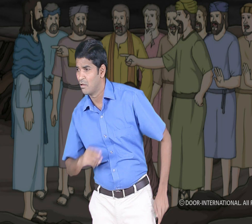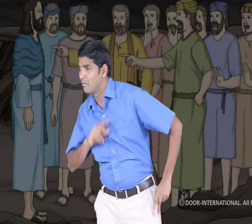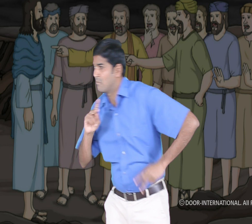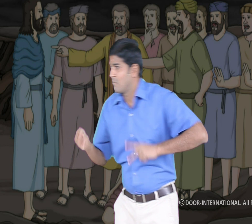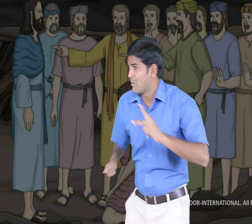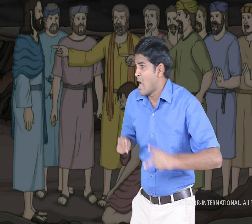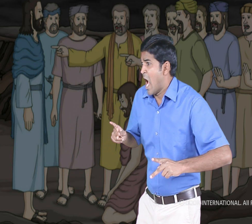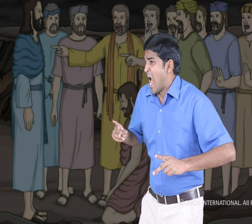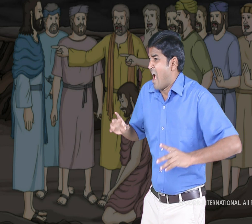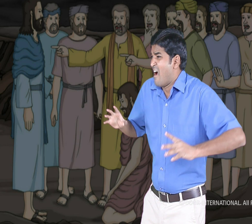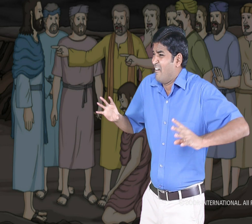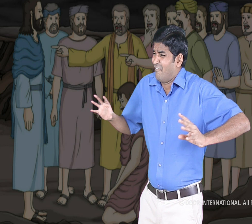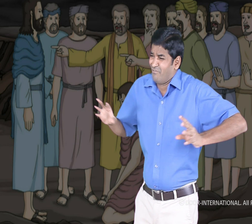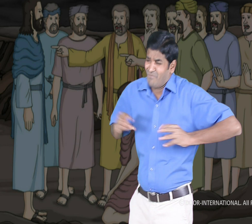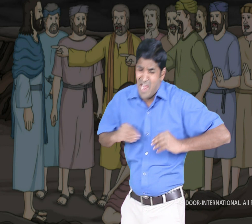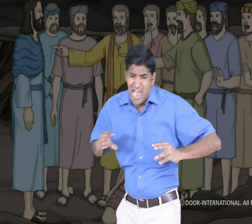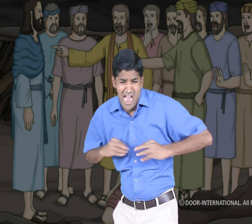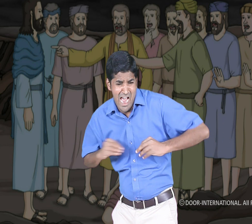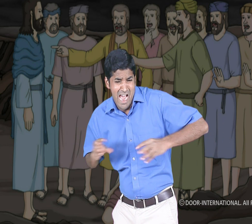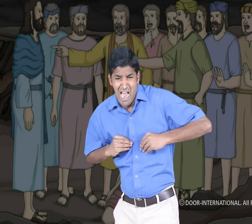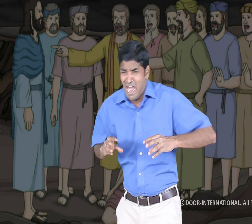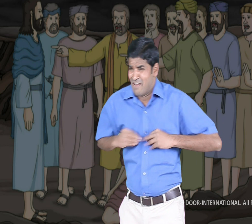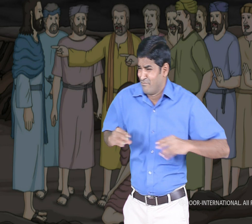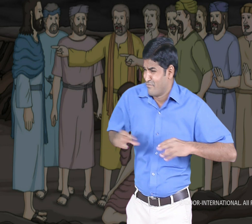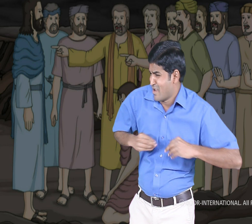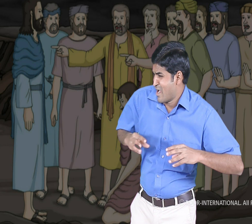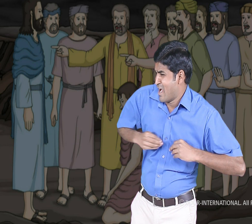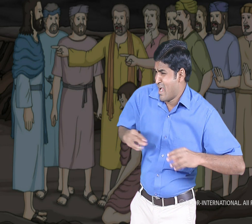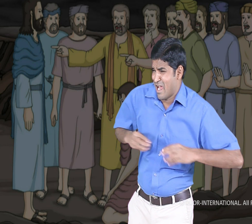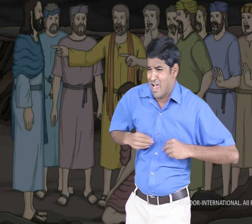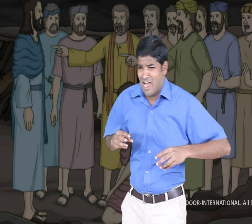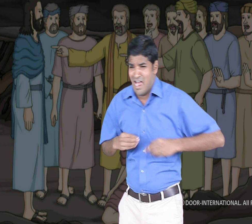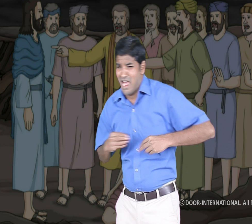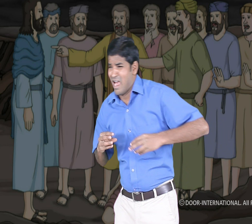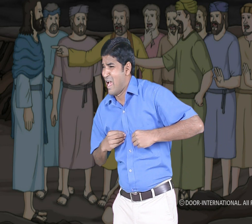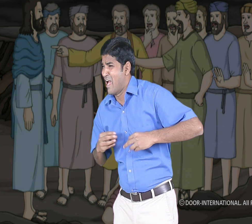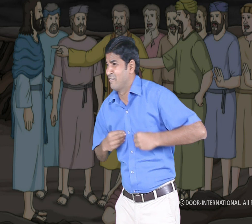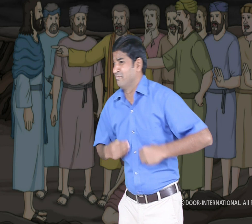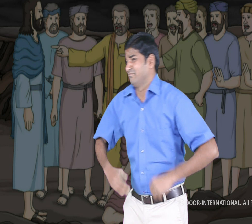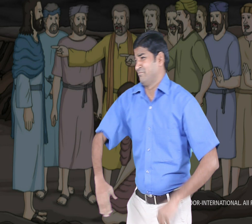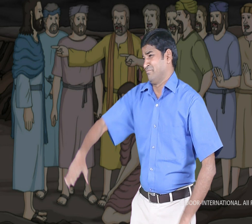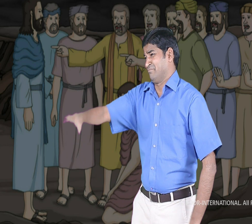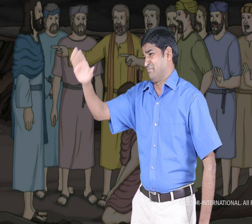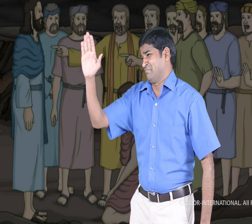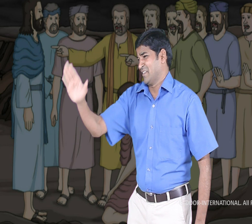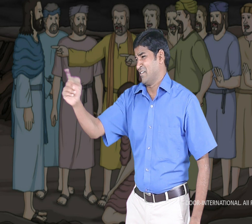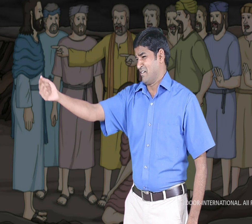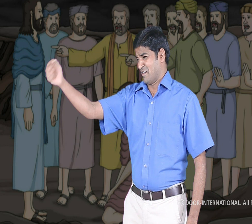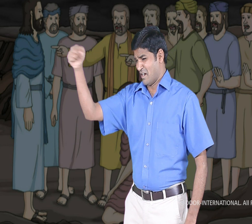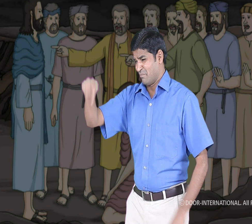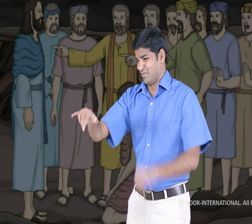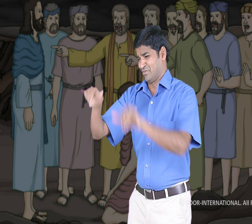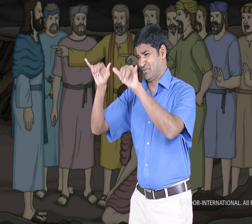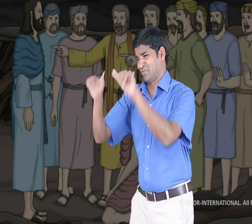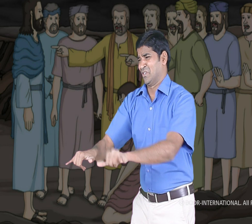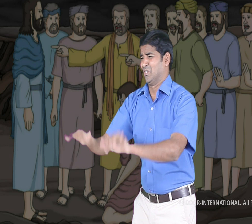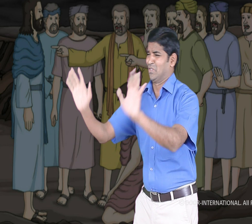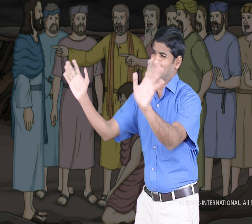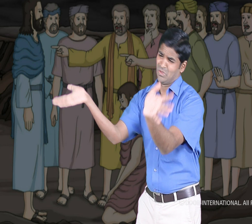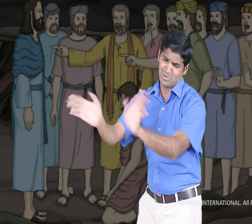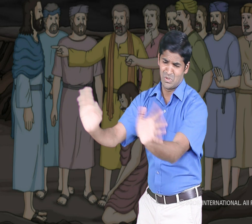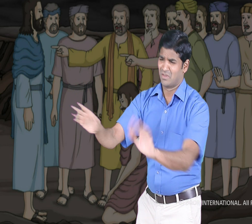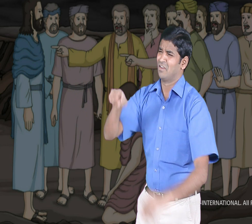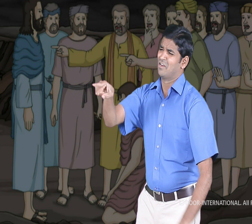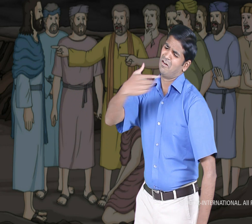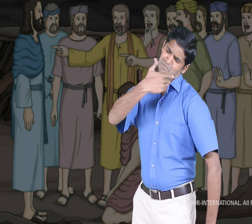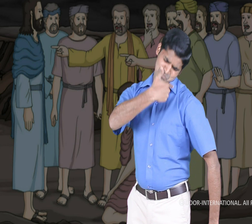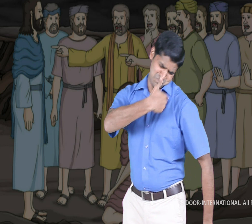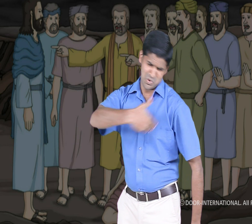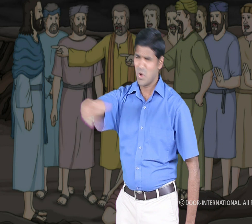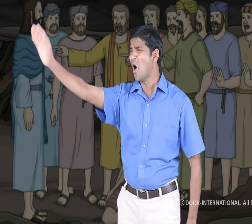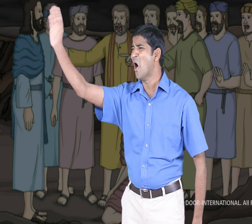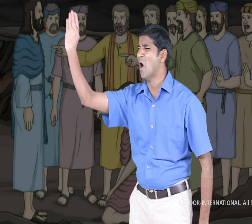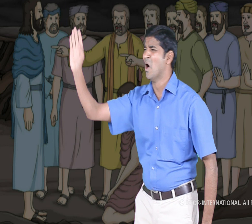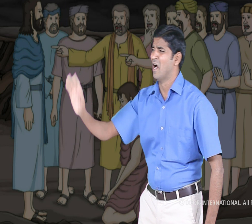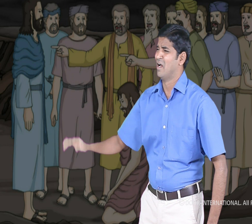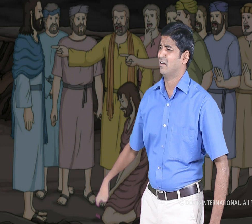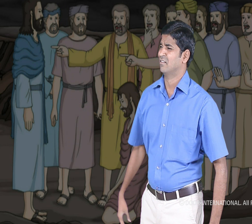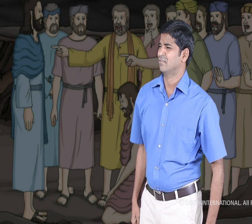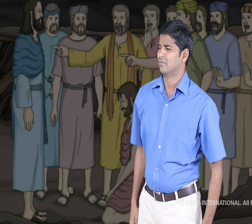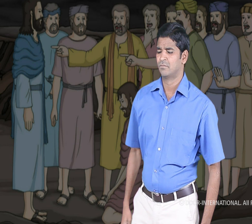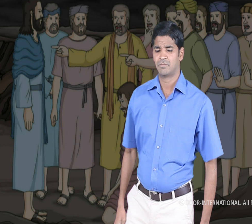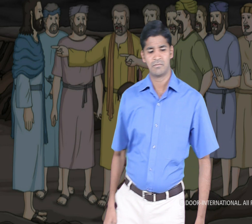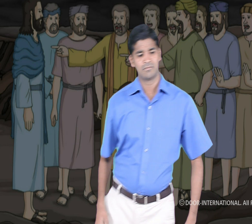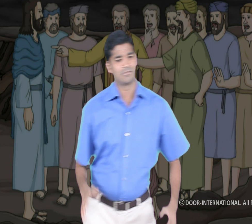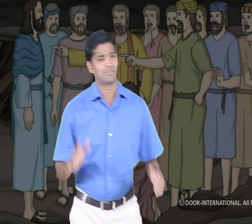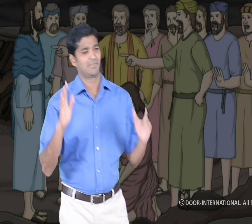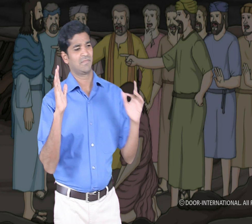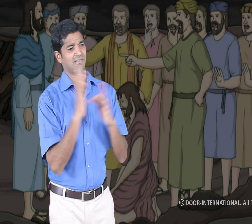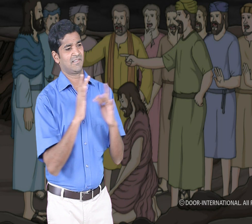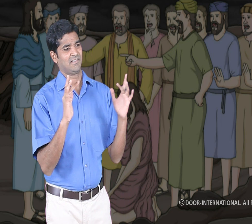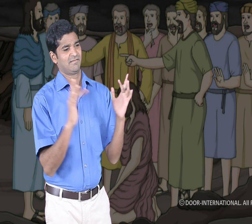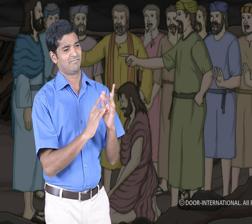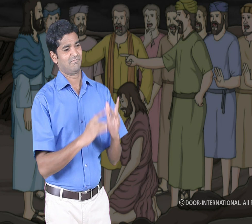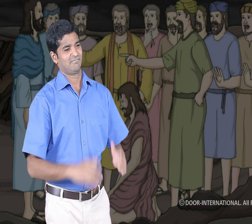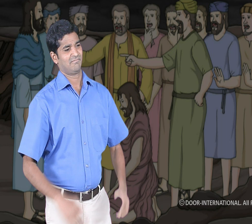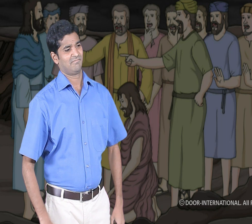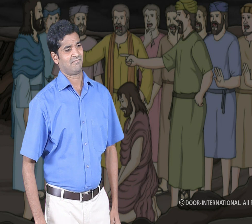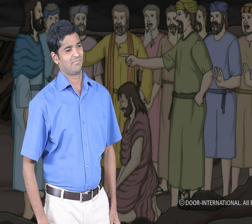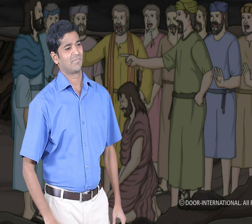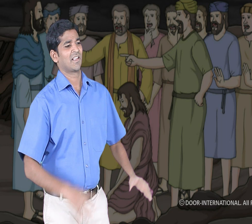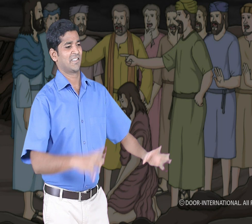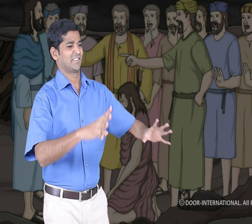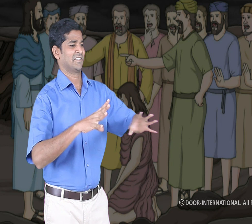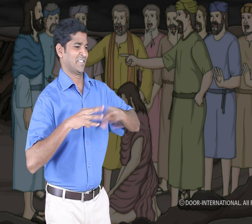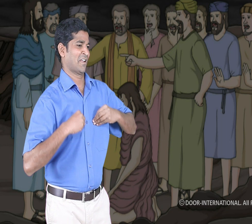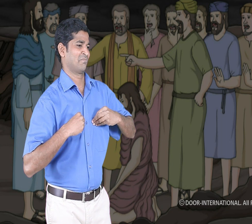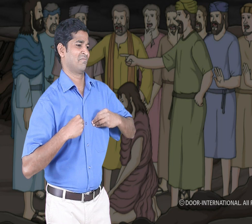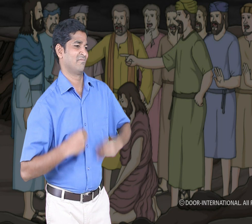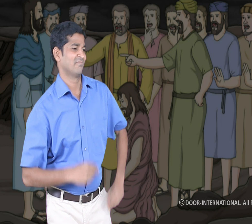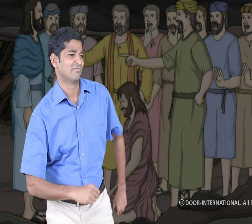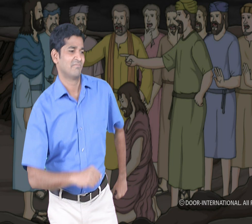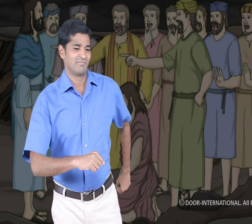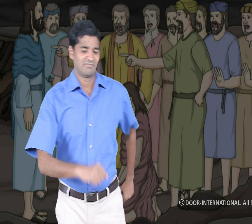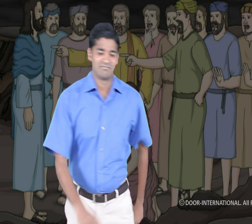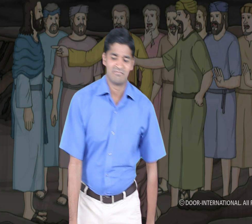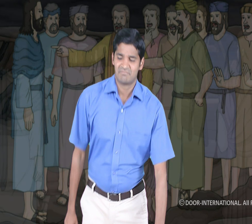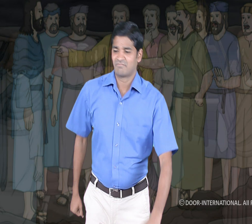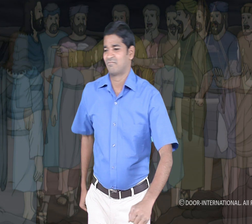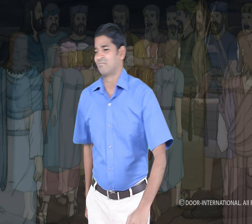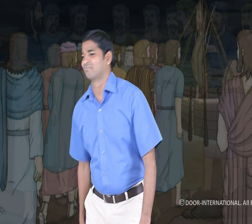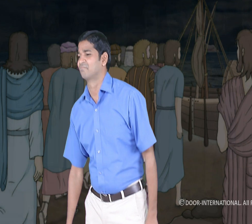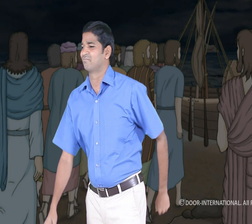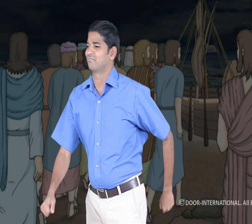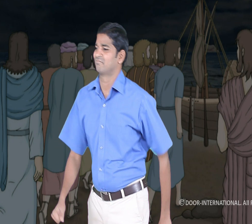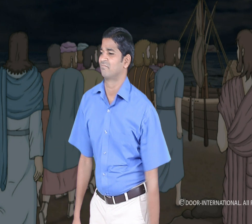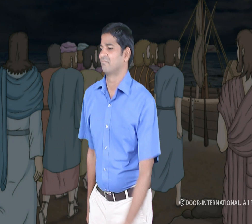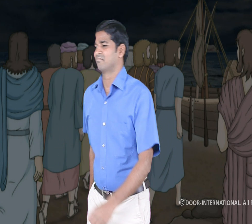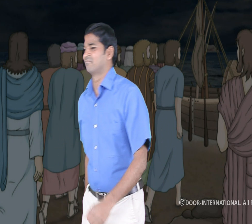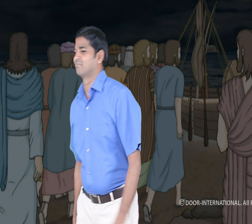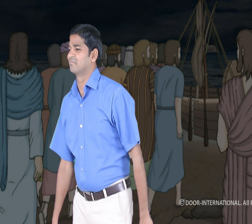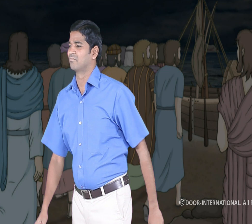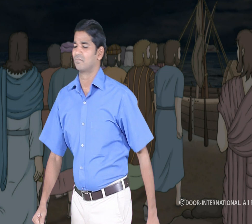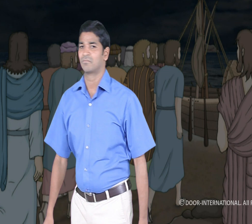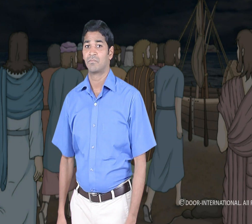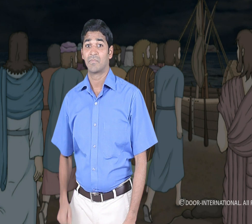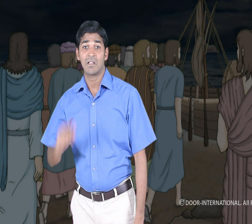And the people began to beg Jesus to leave their region.